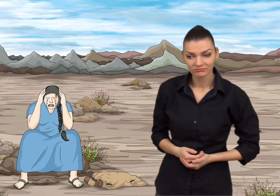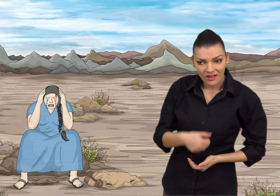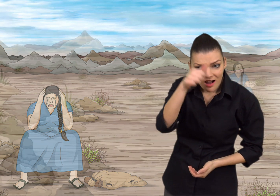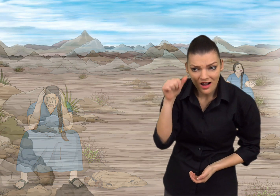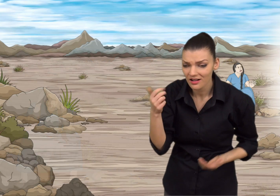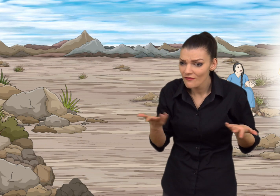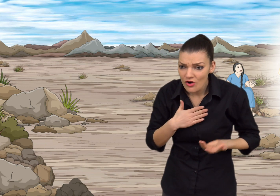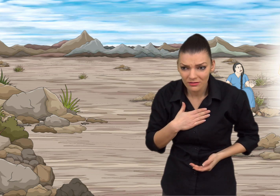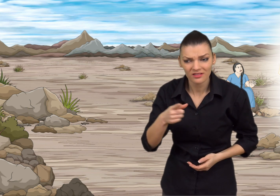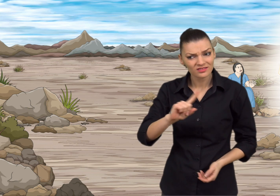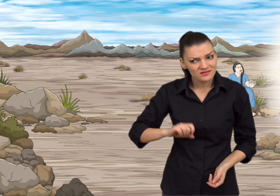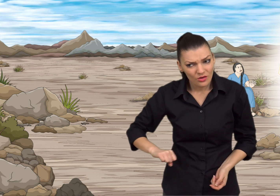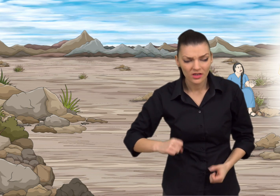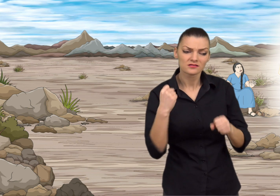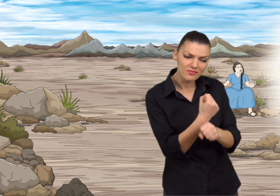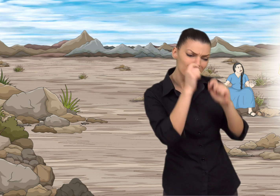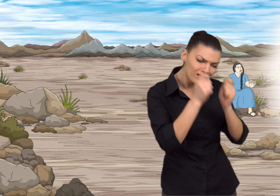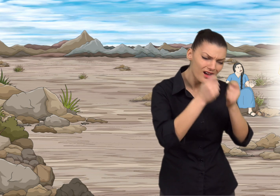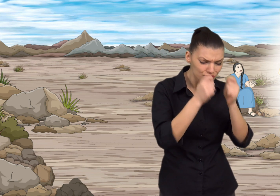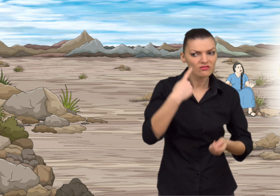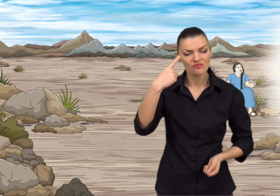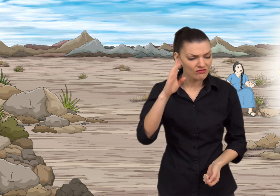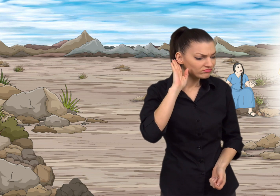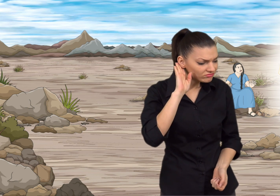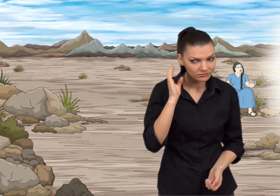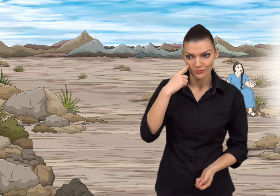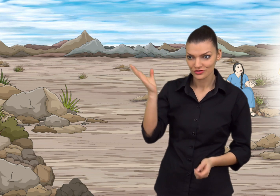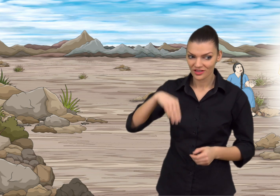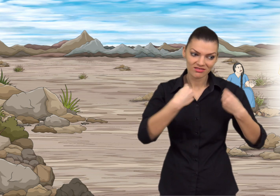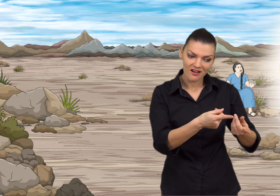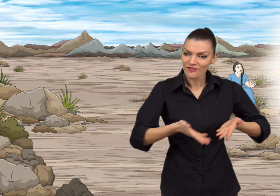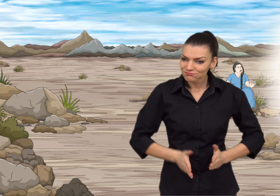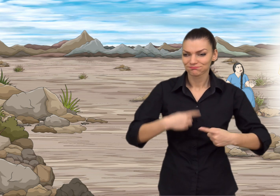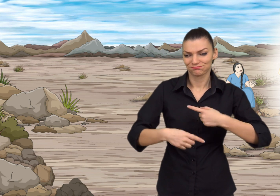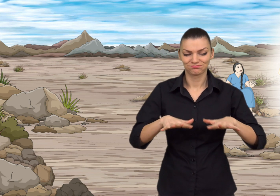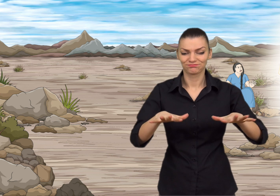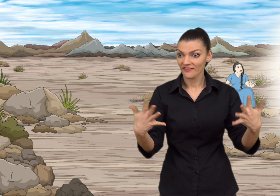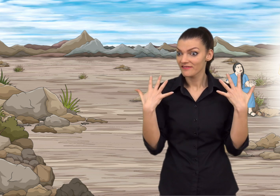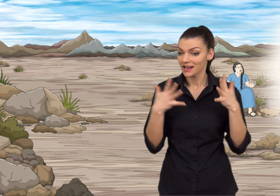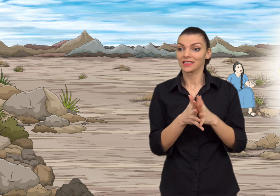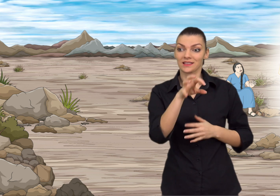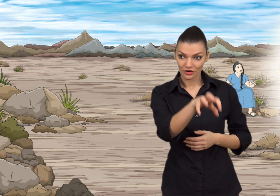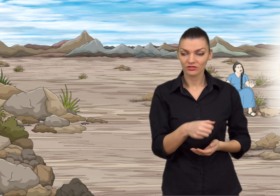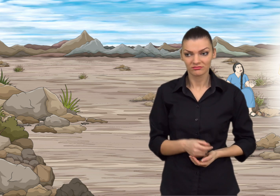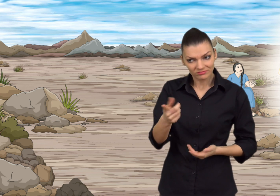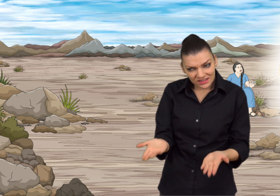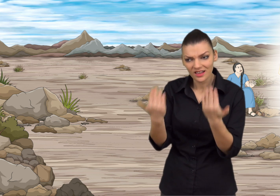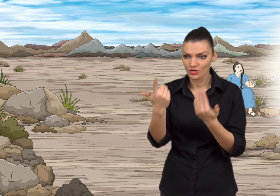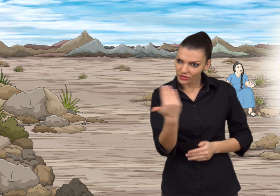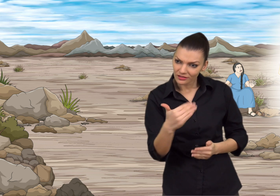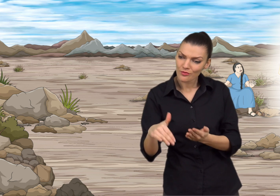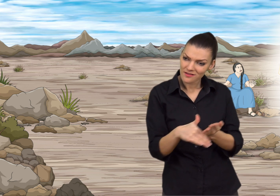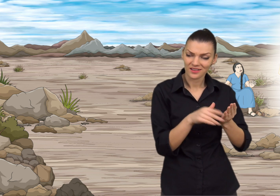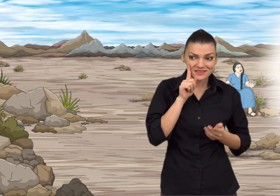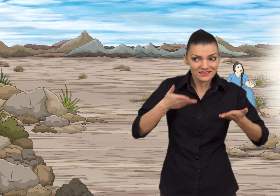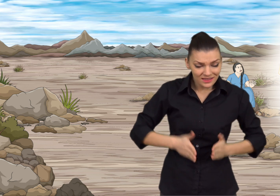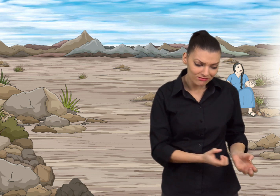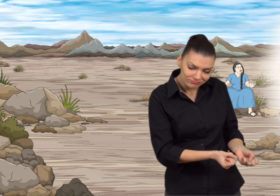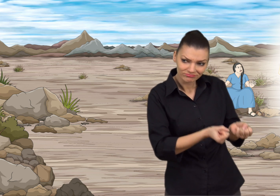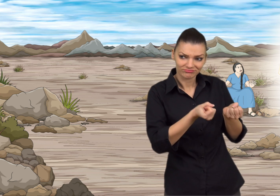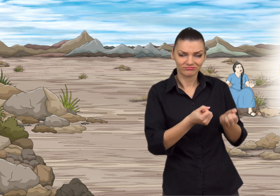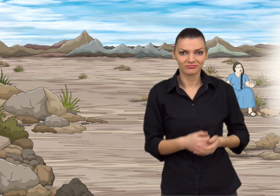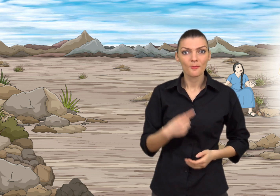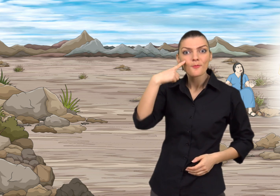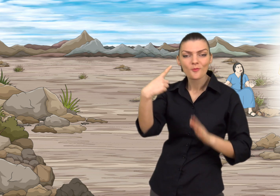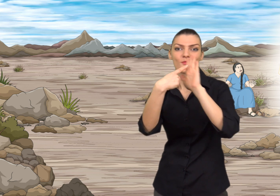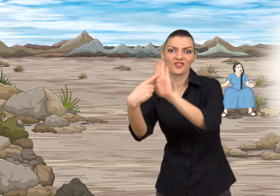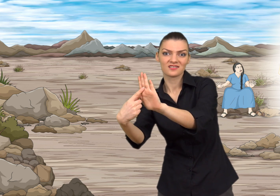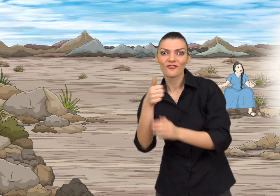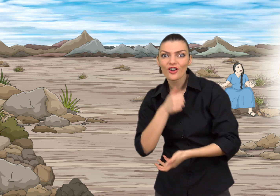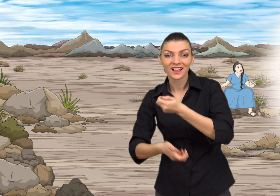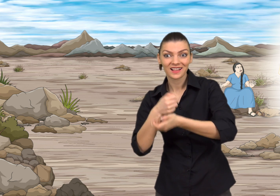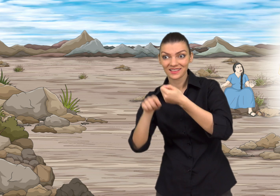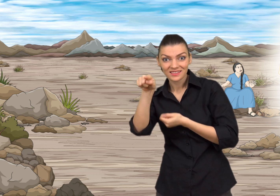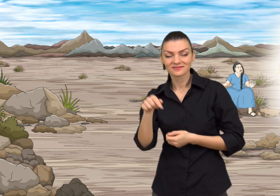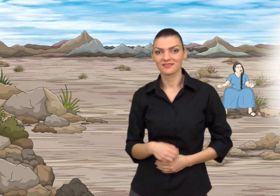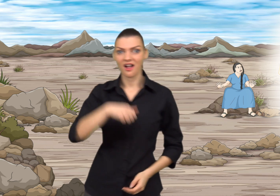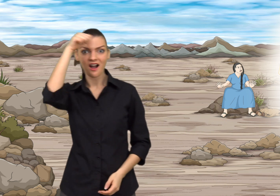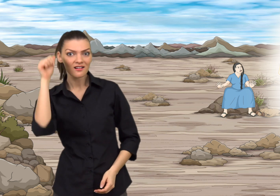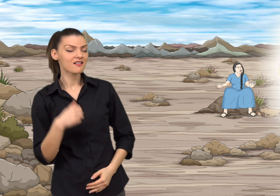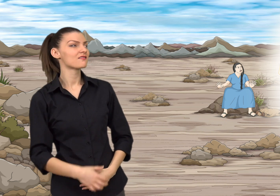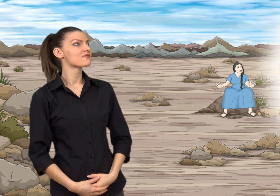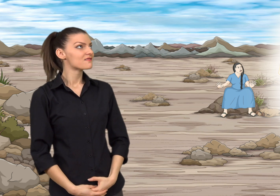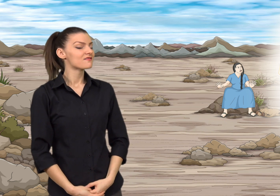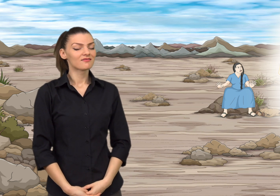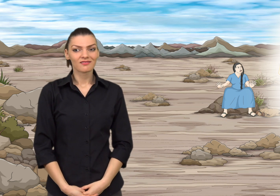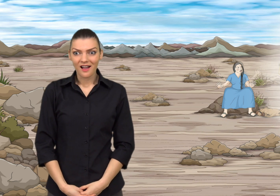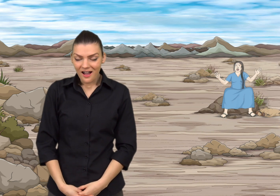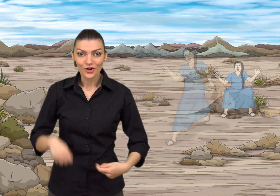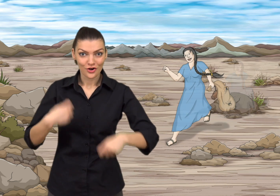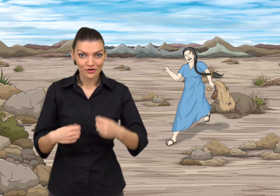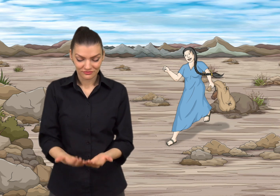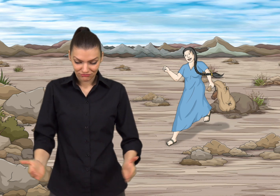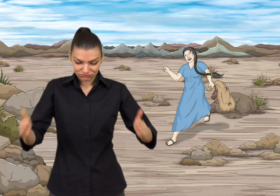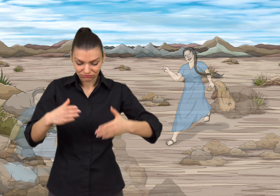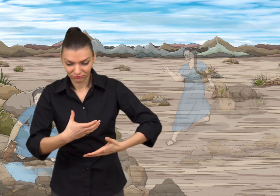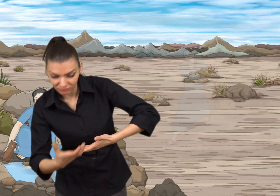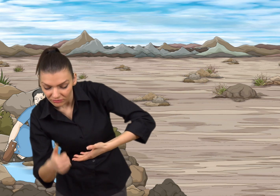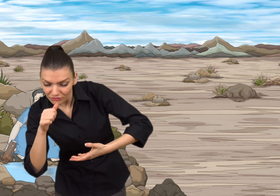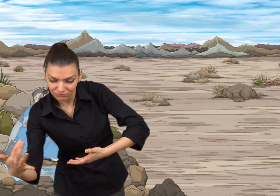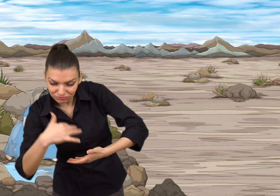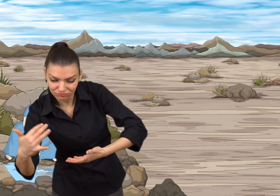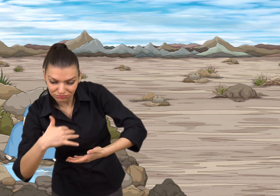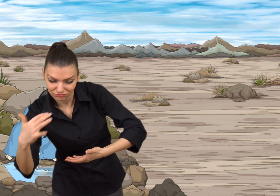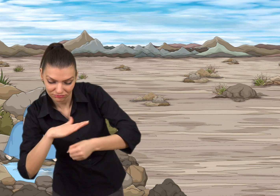Do not be afraid, for God has heard the voice of the boy where he lies. Get up, lift up the boy, and take him by the hand, for I will make him into a great nation.”